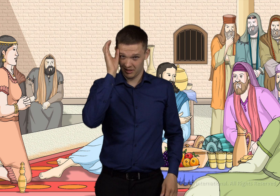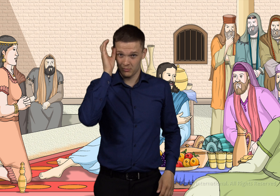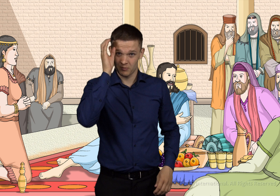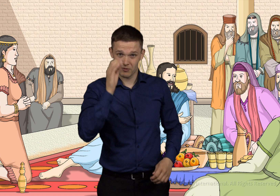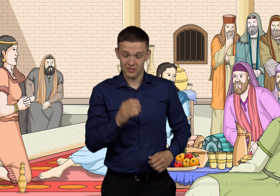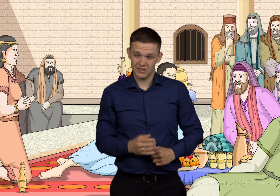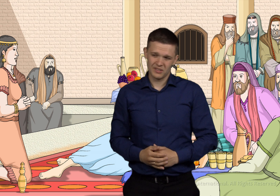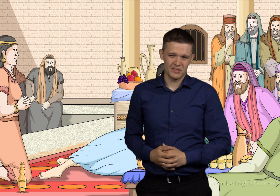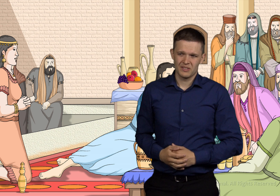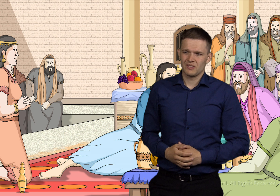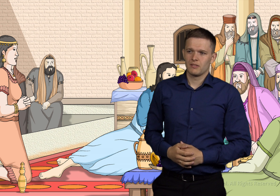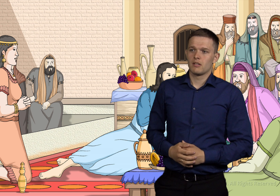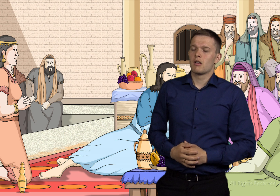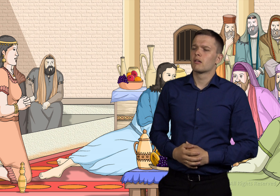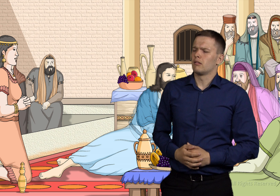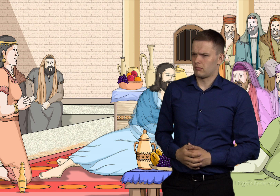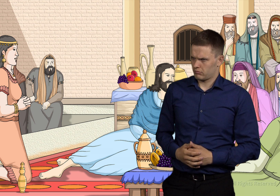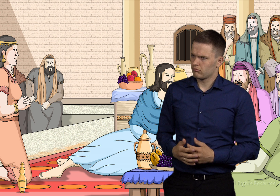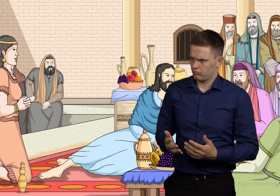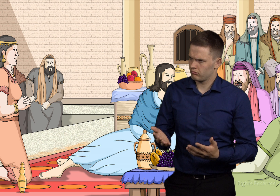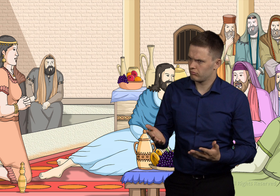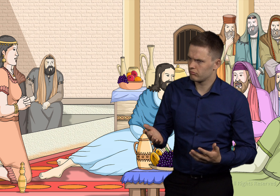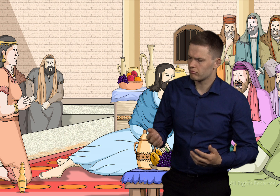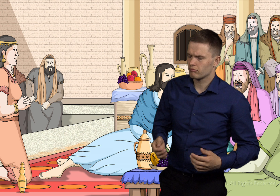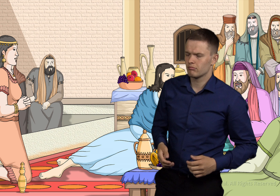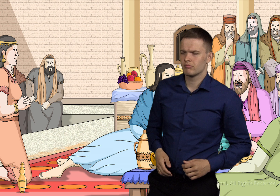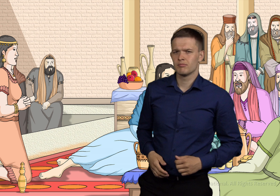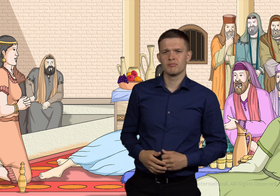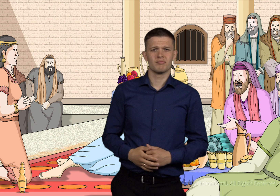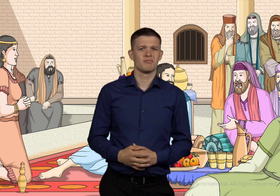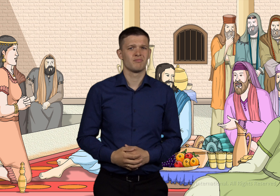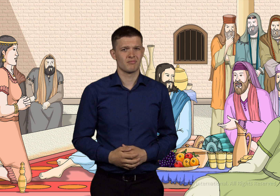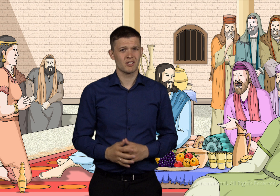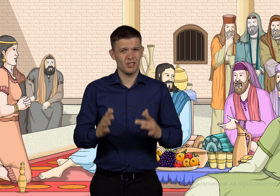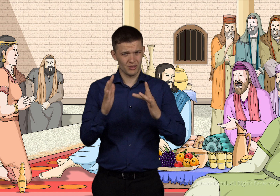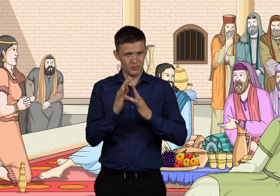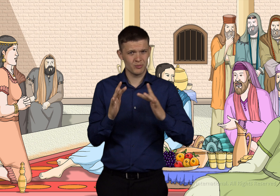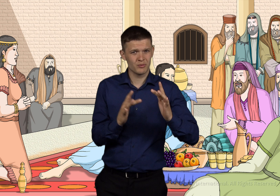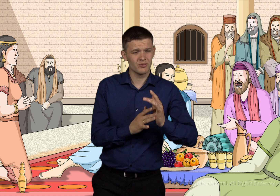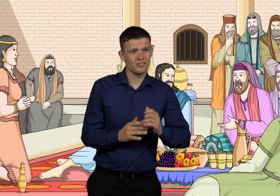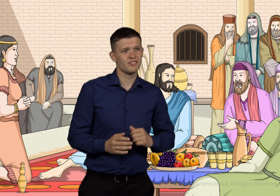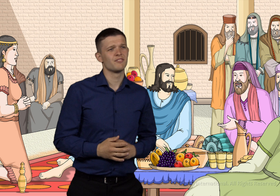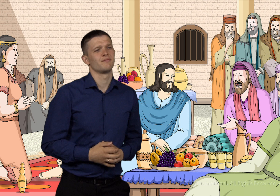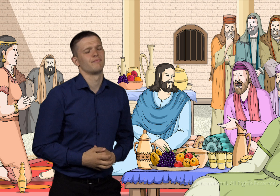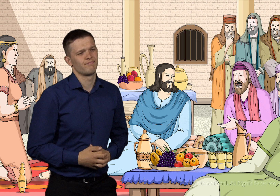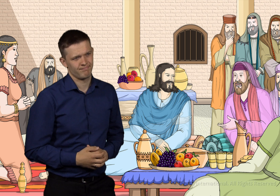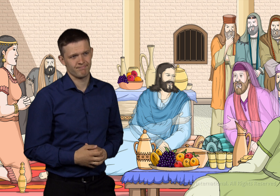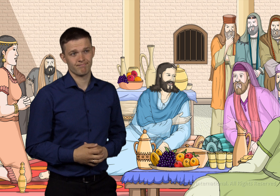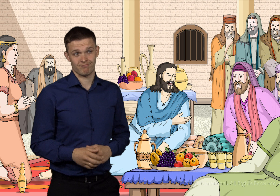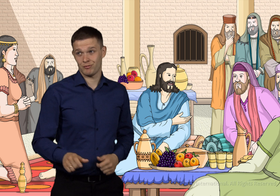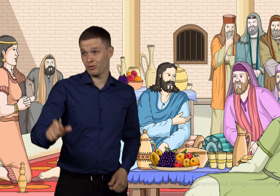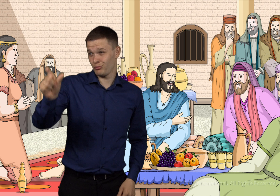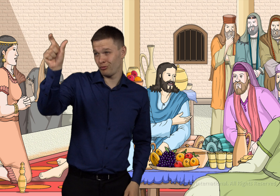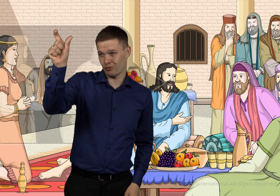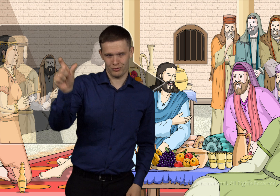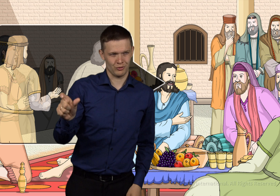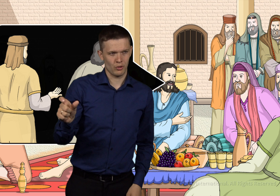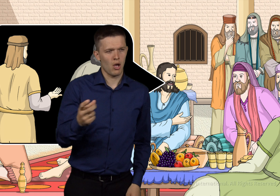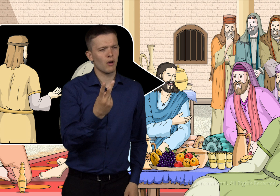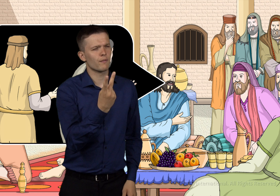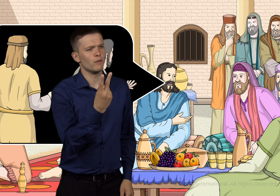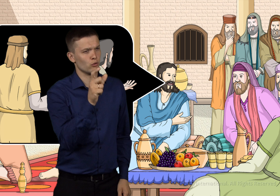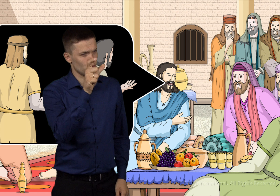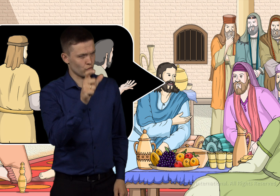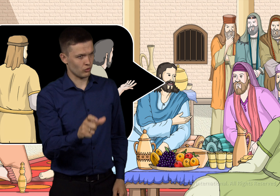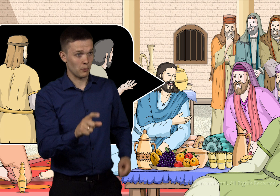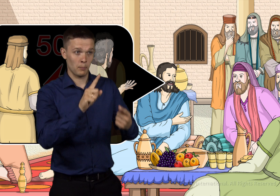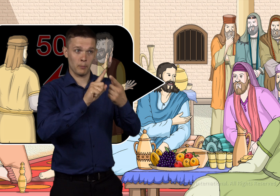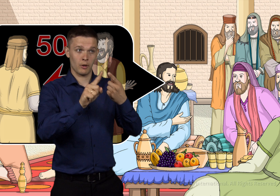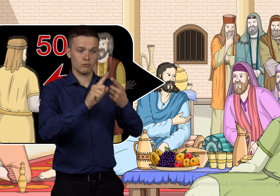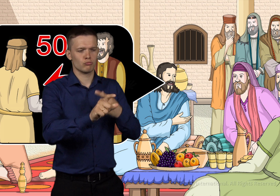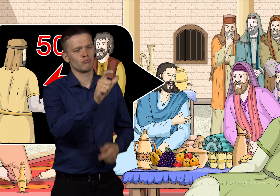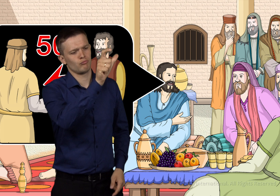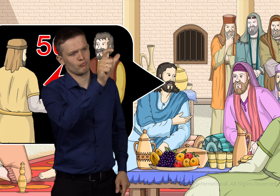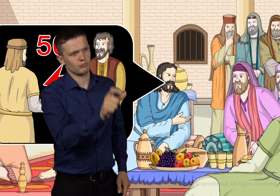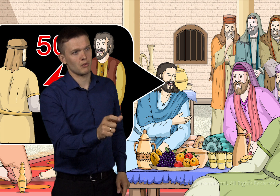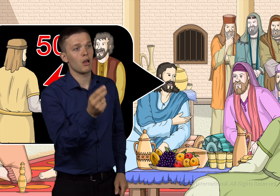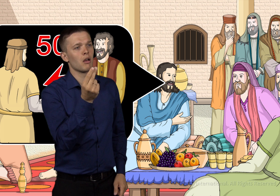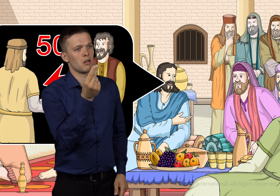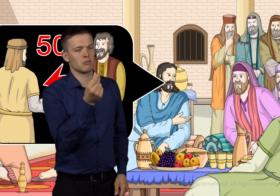“Two men were debtors to a certain moneylender.